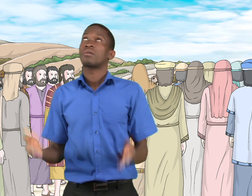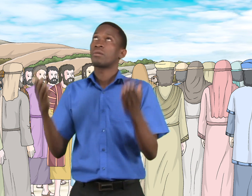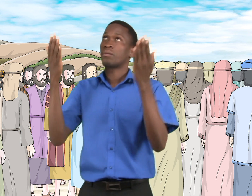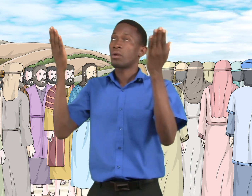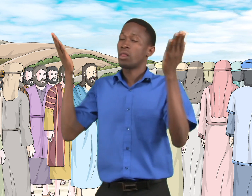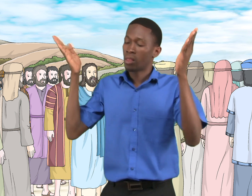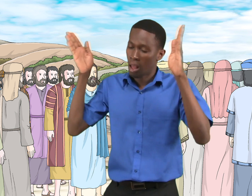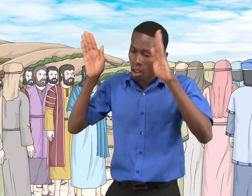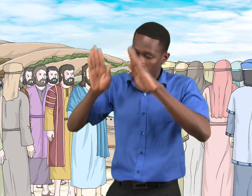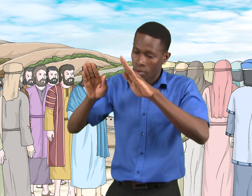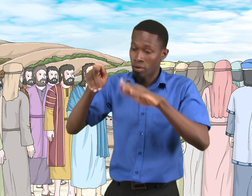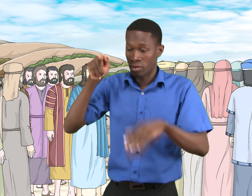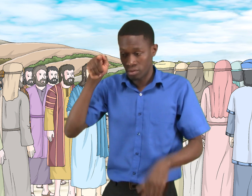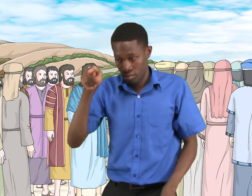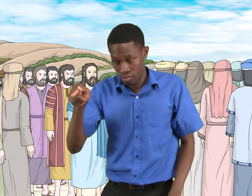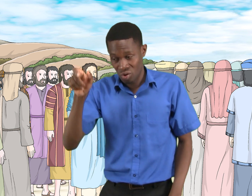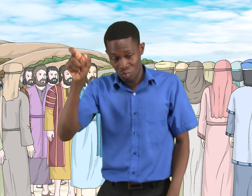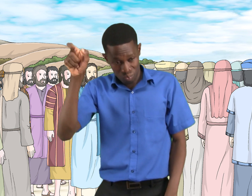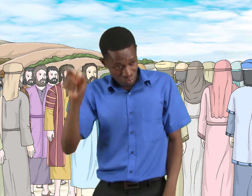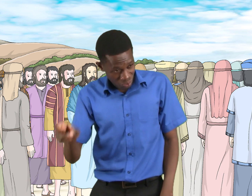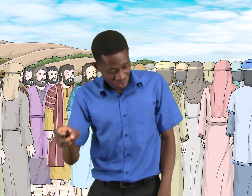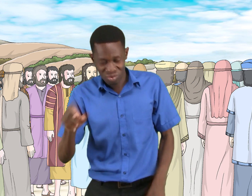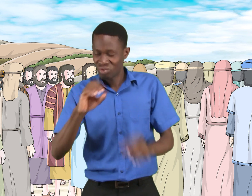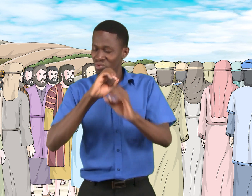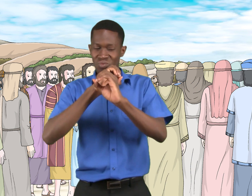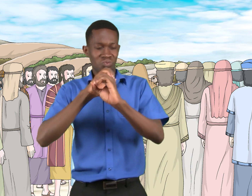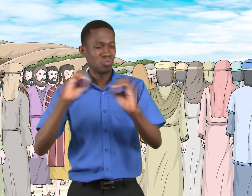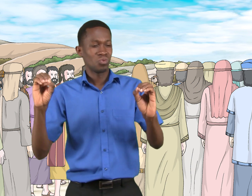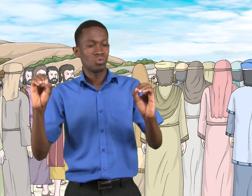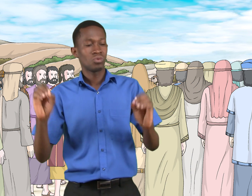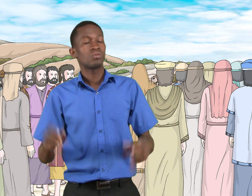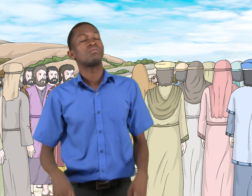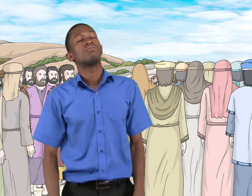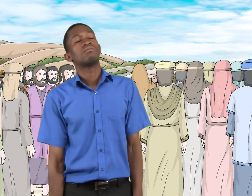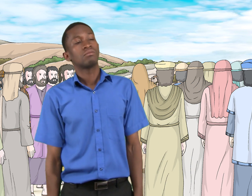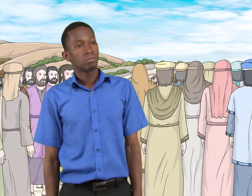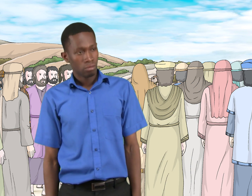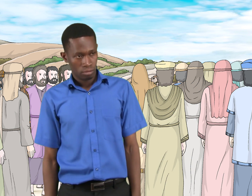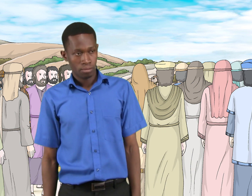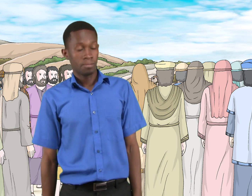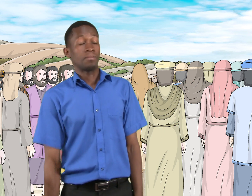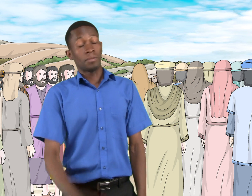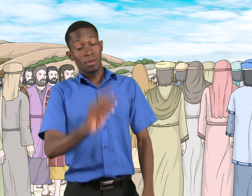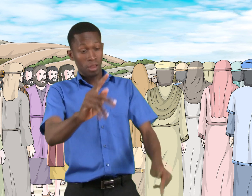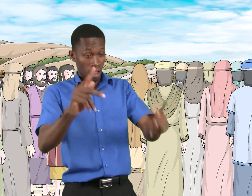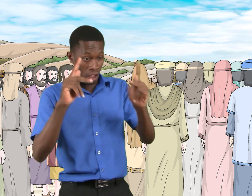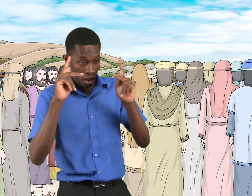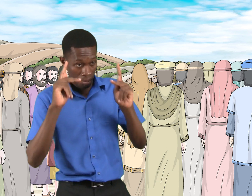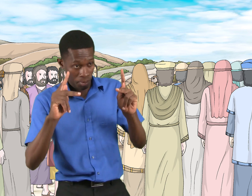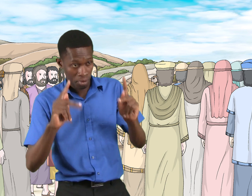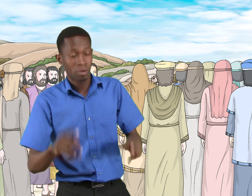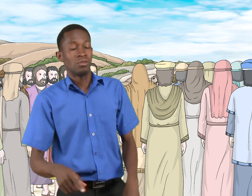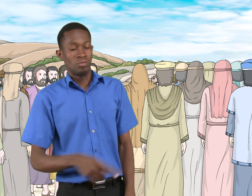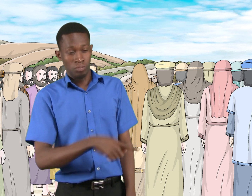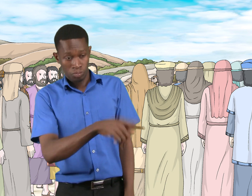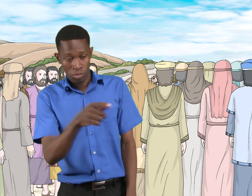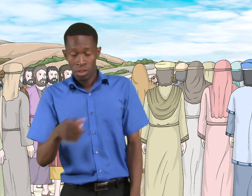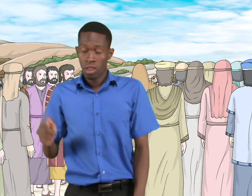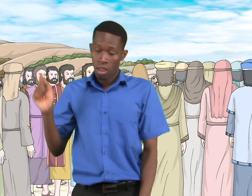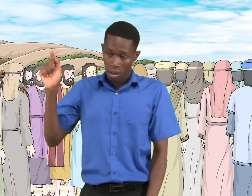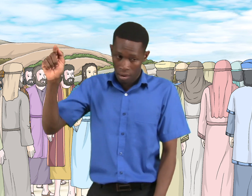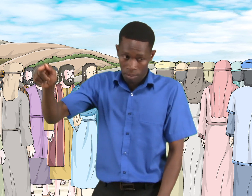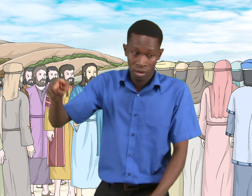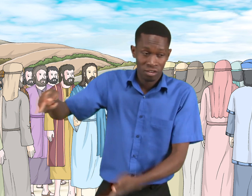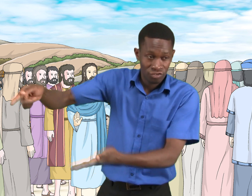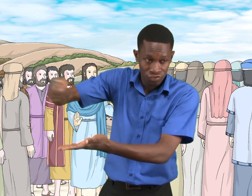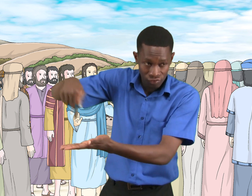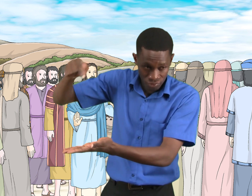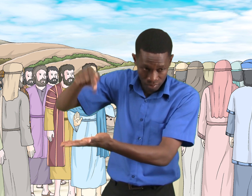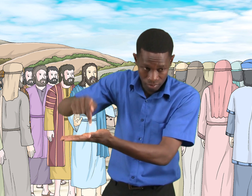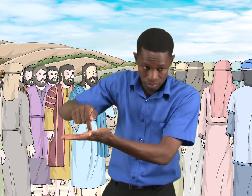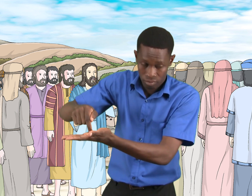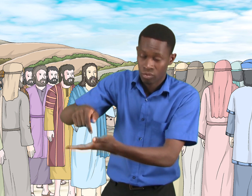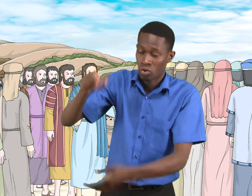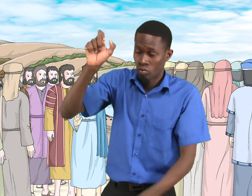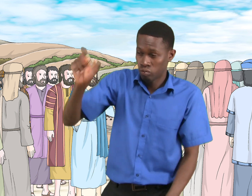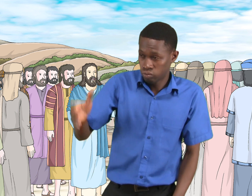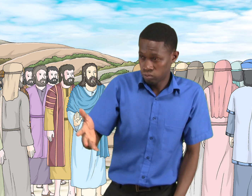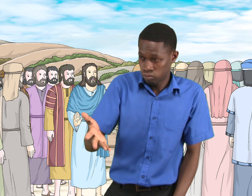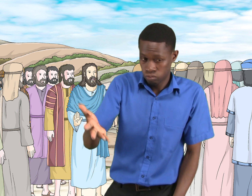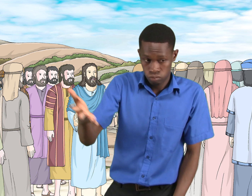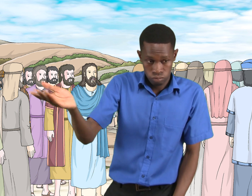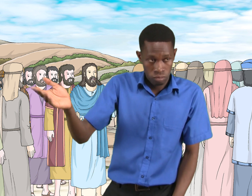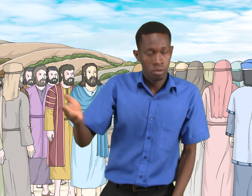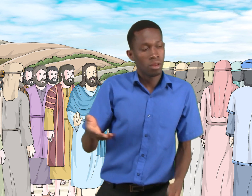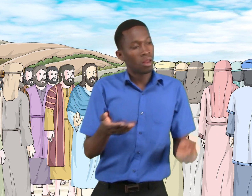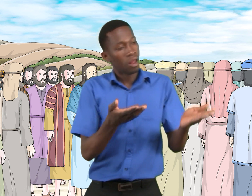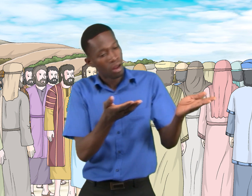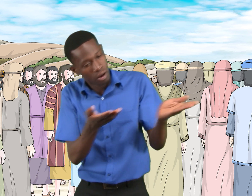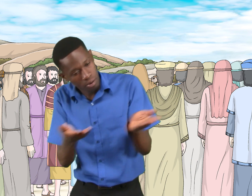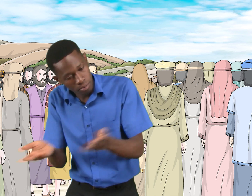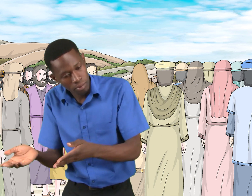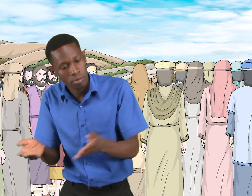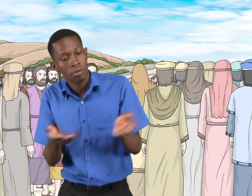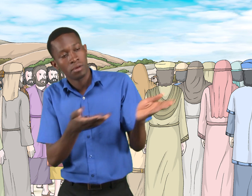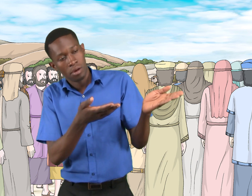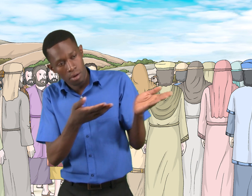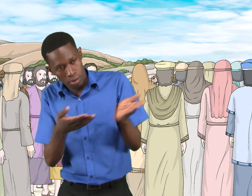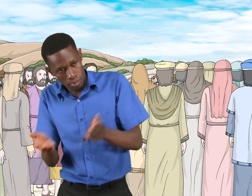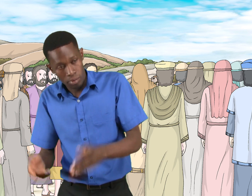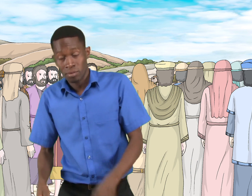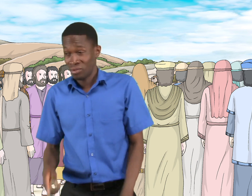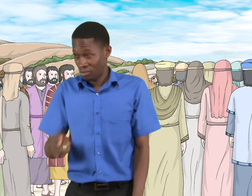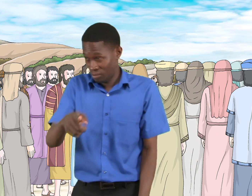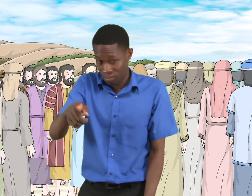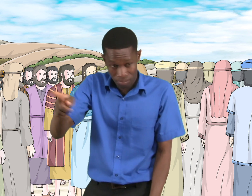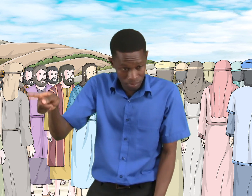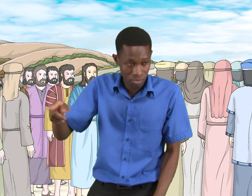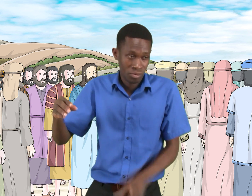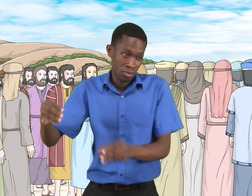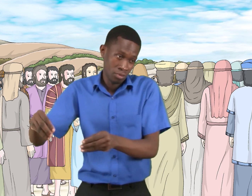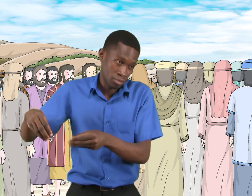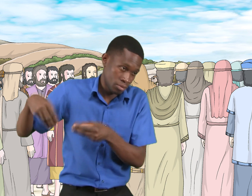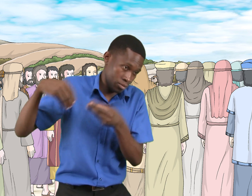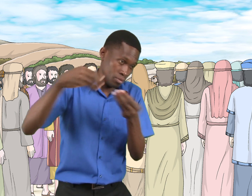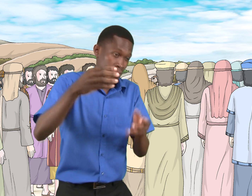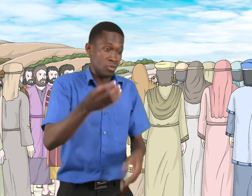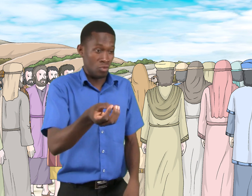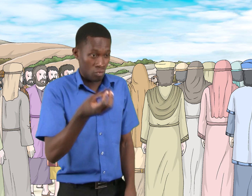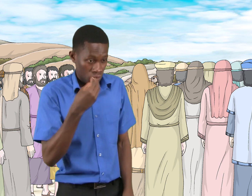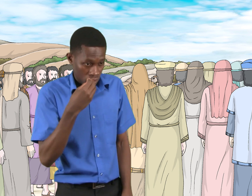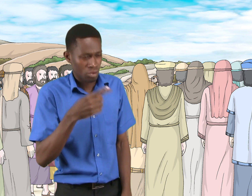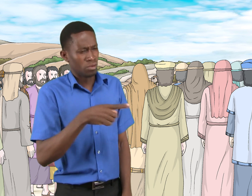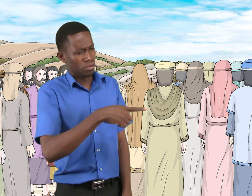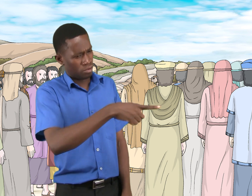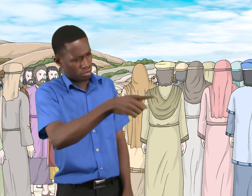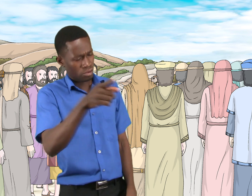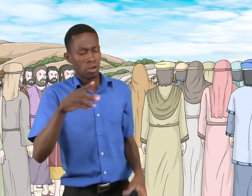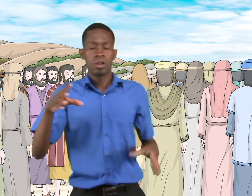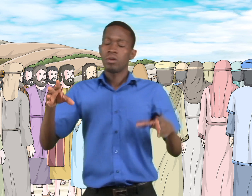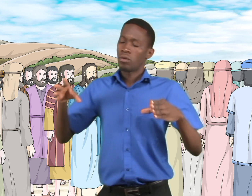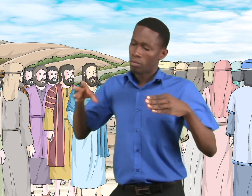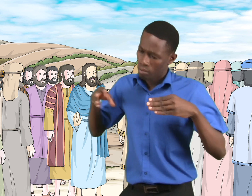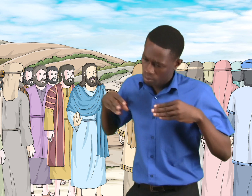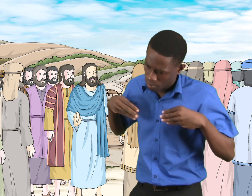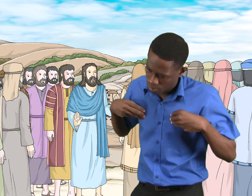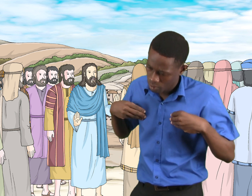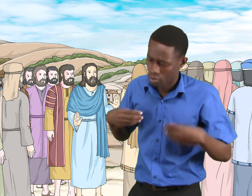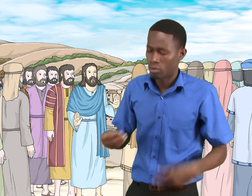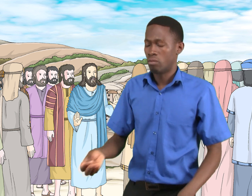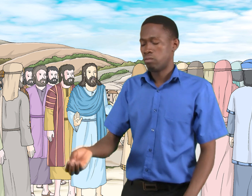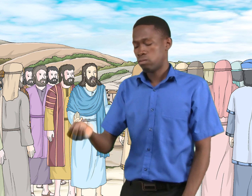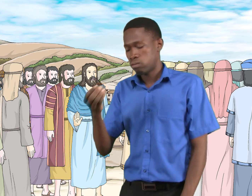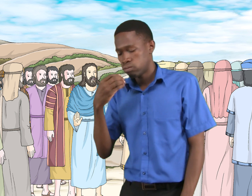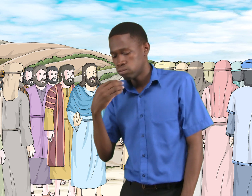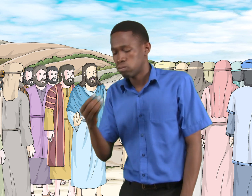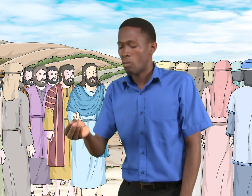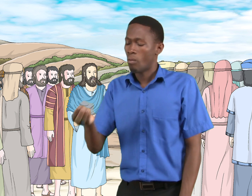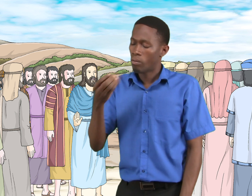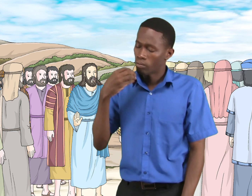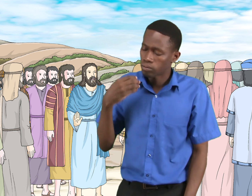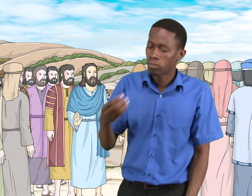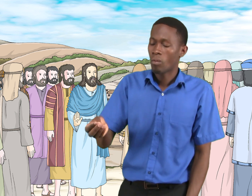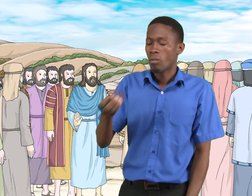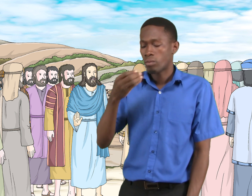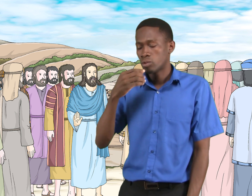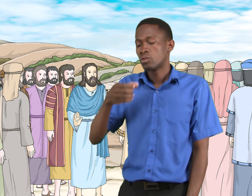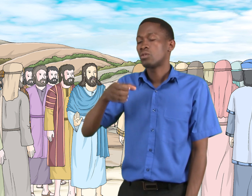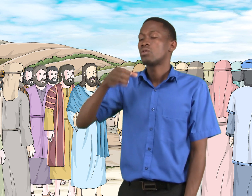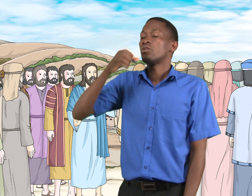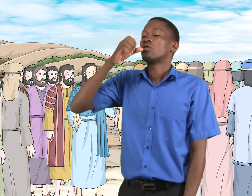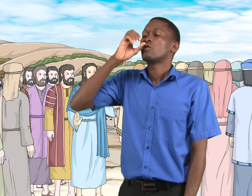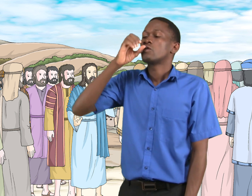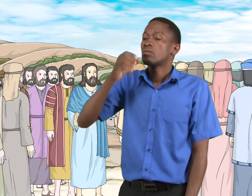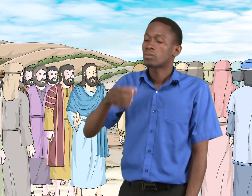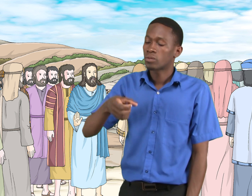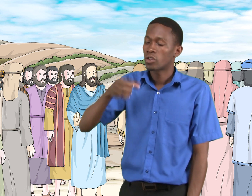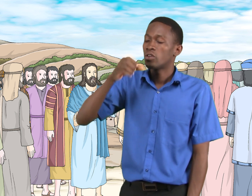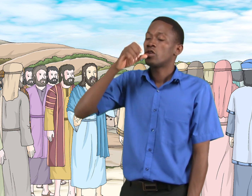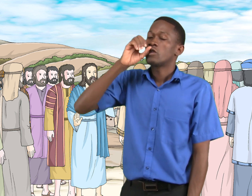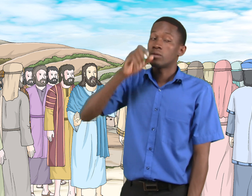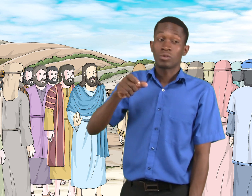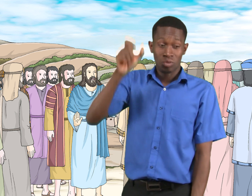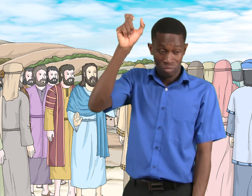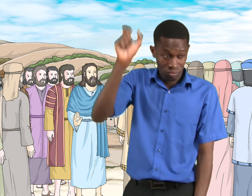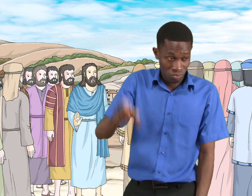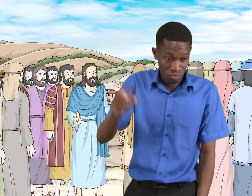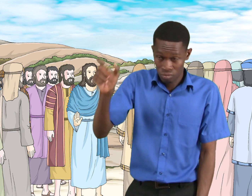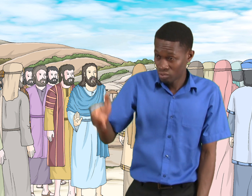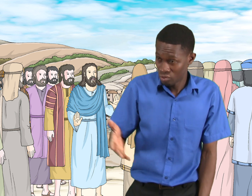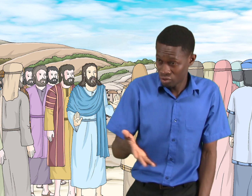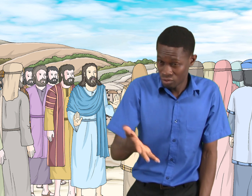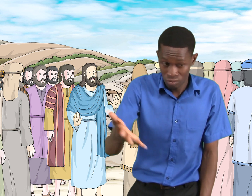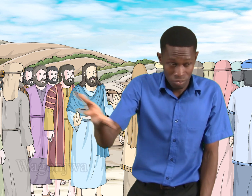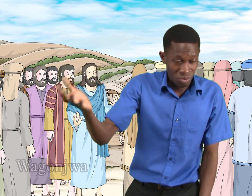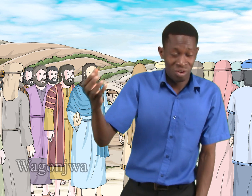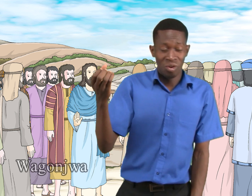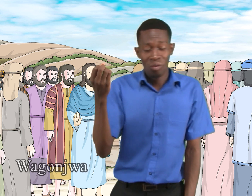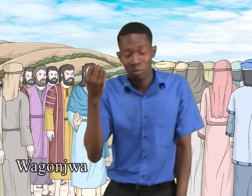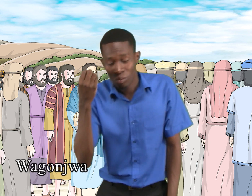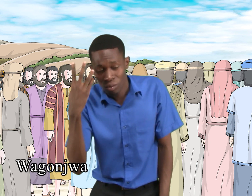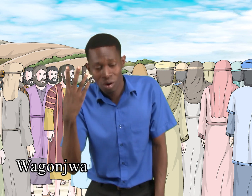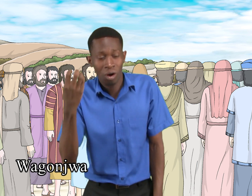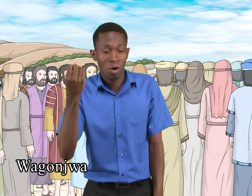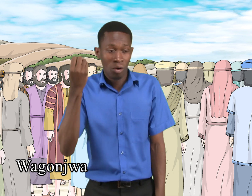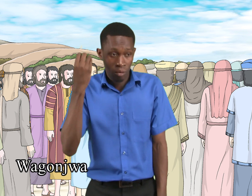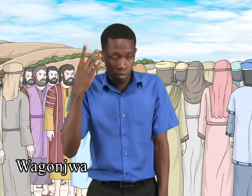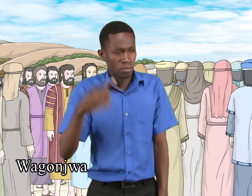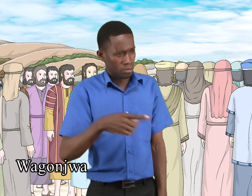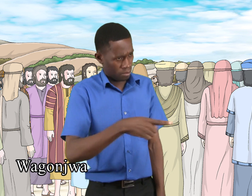If you enter a town and they welcome you, eat whatever is set before you.